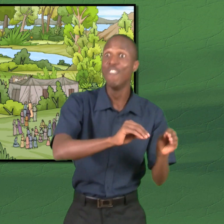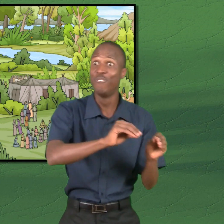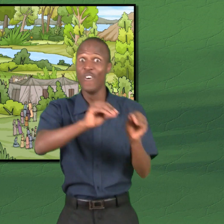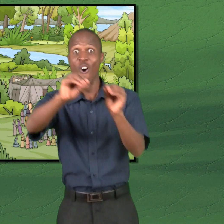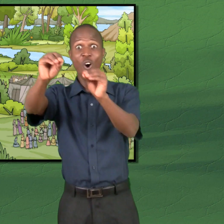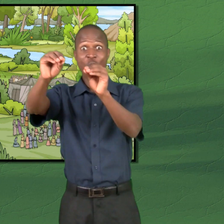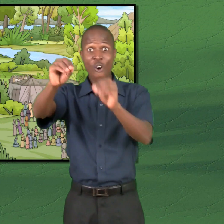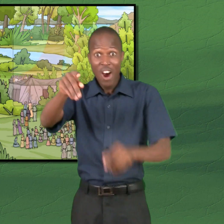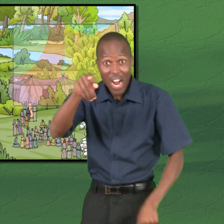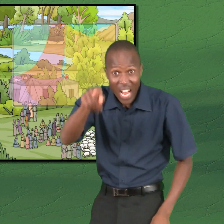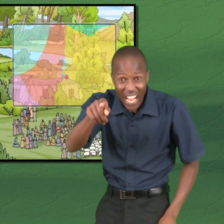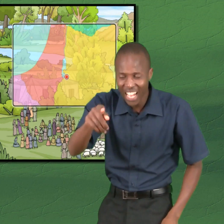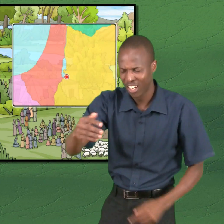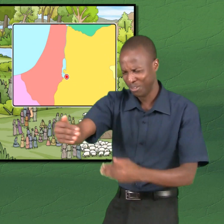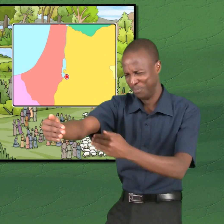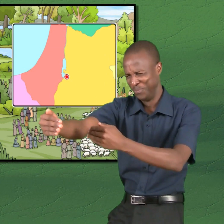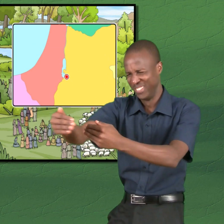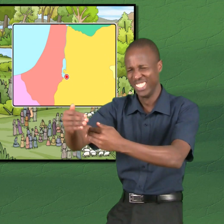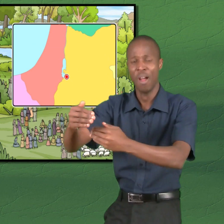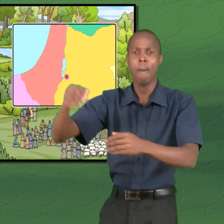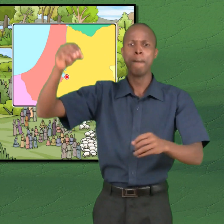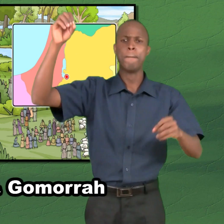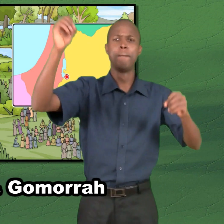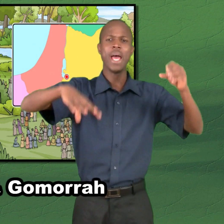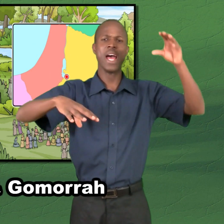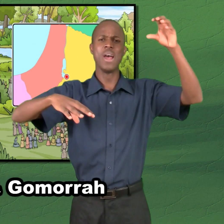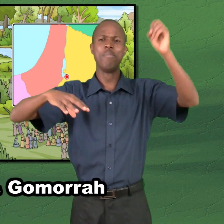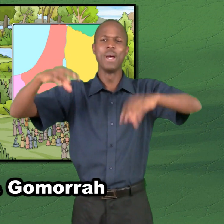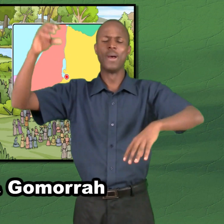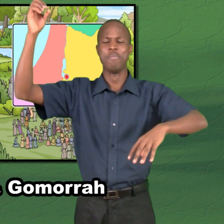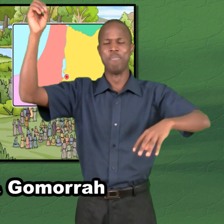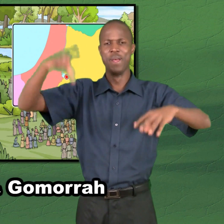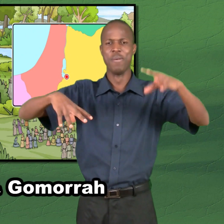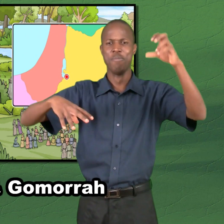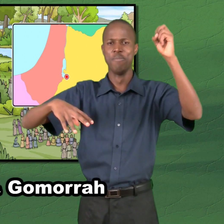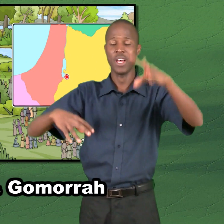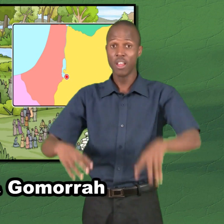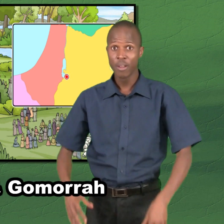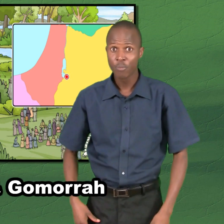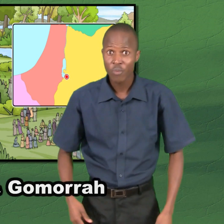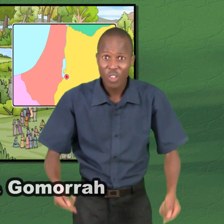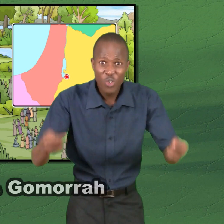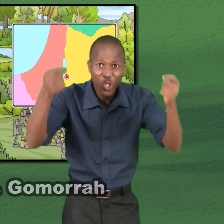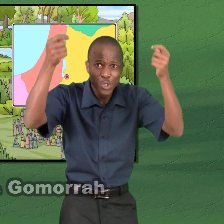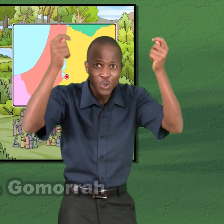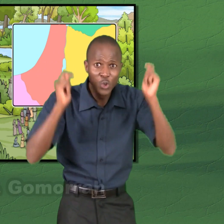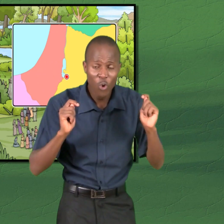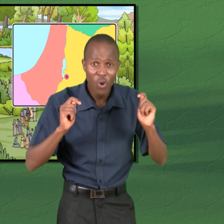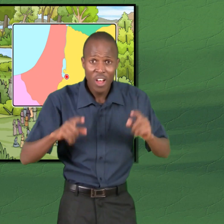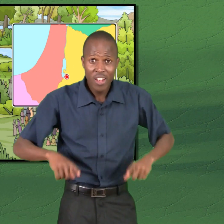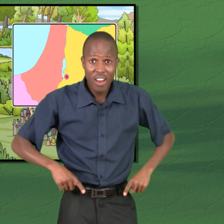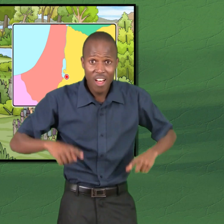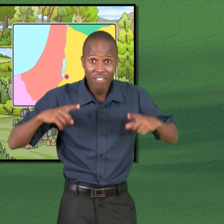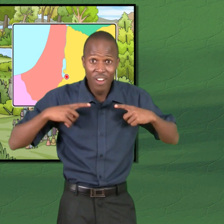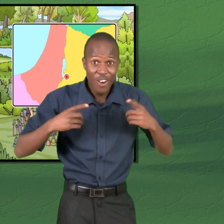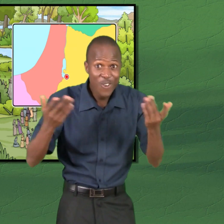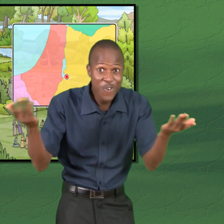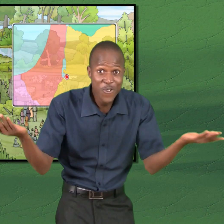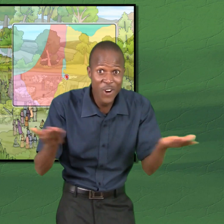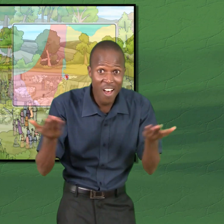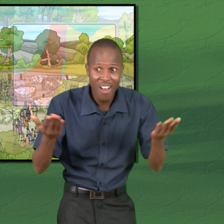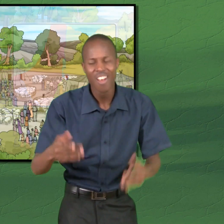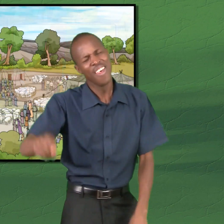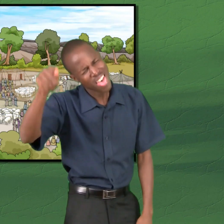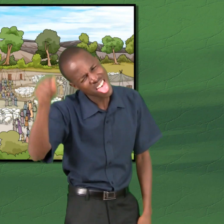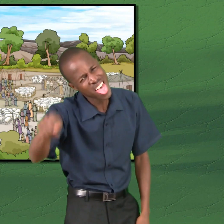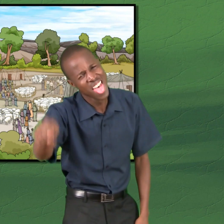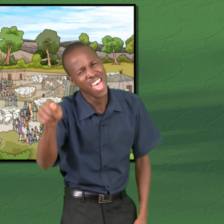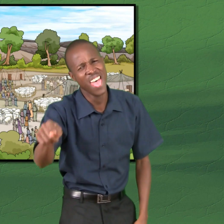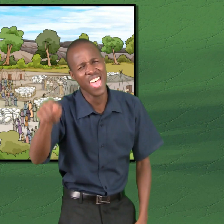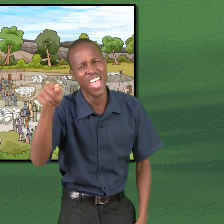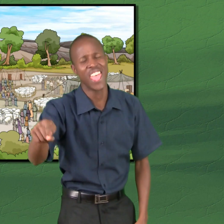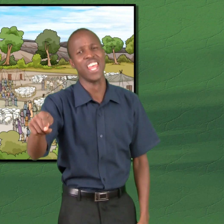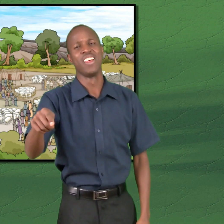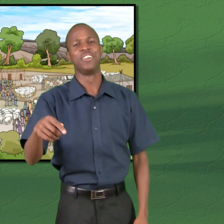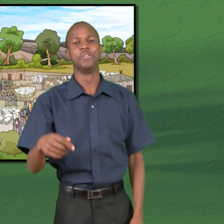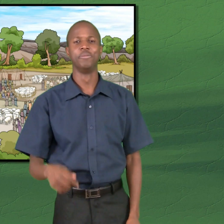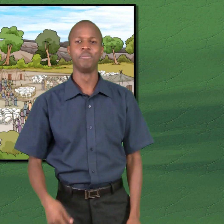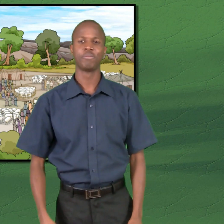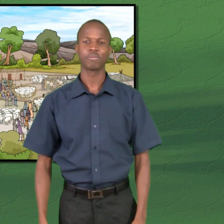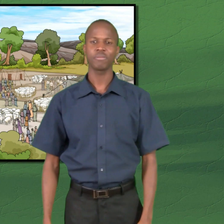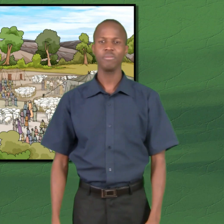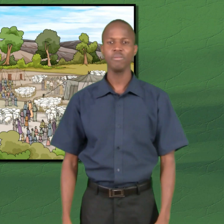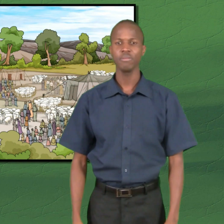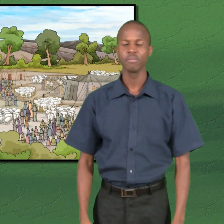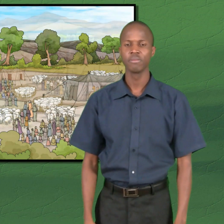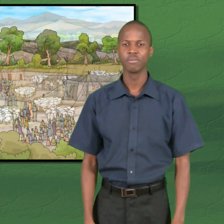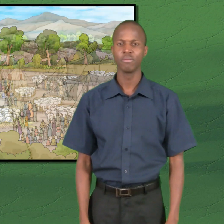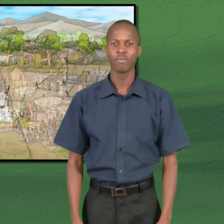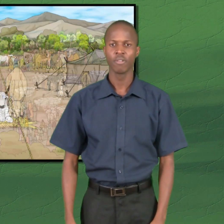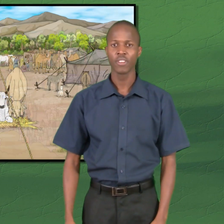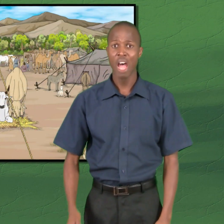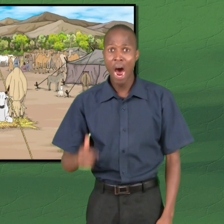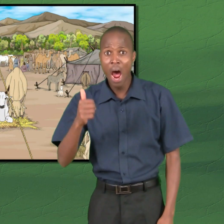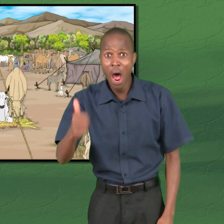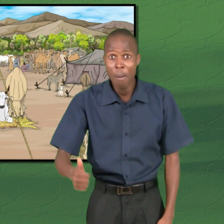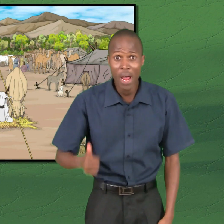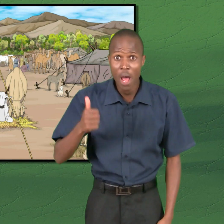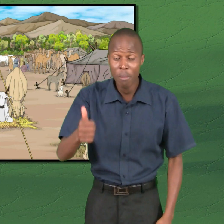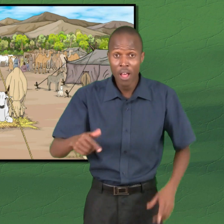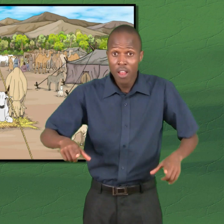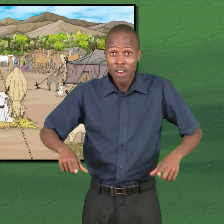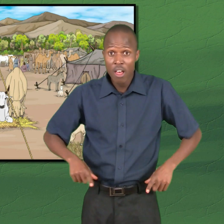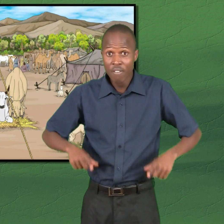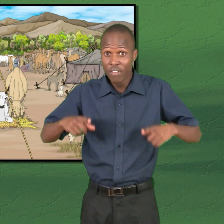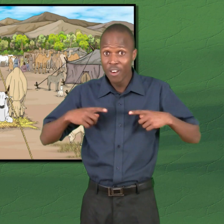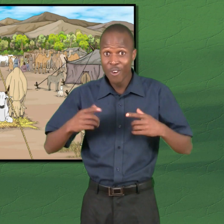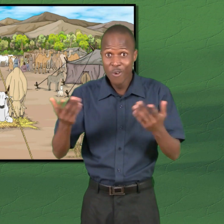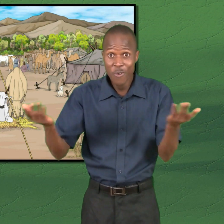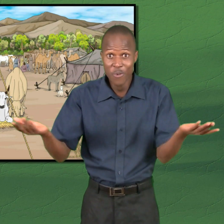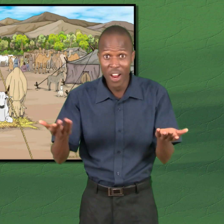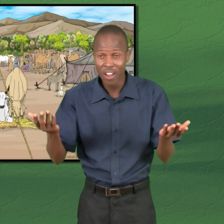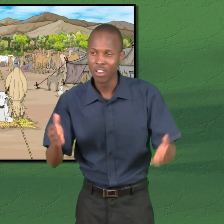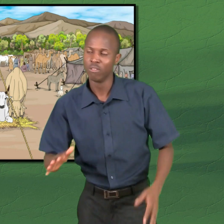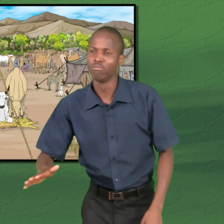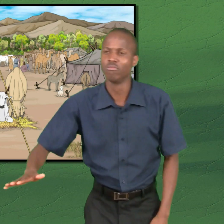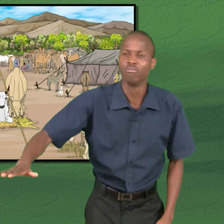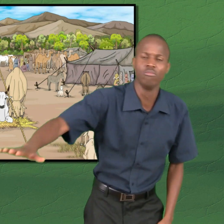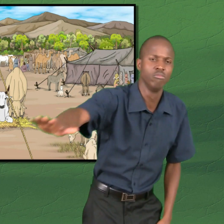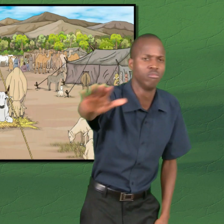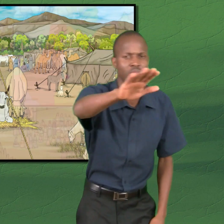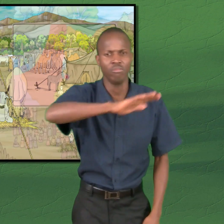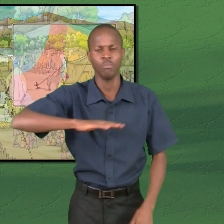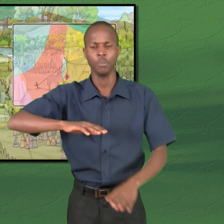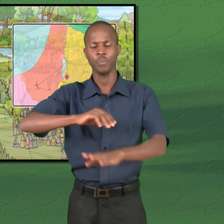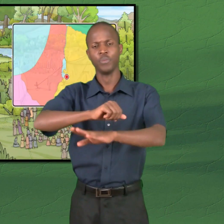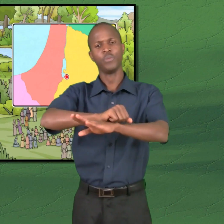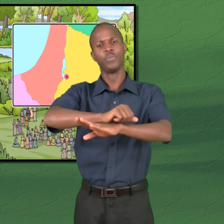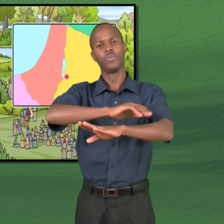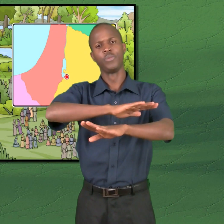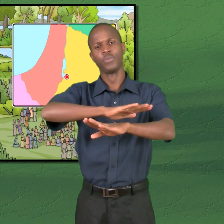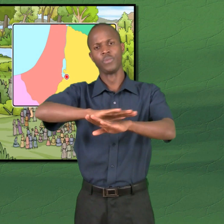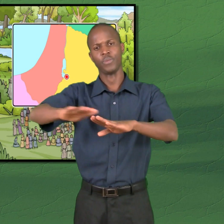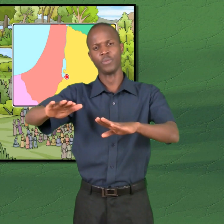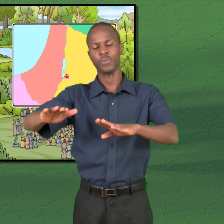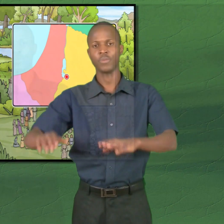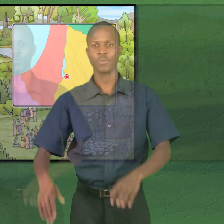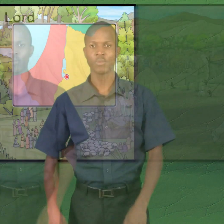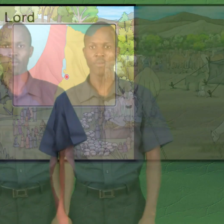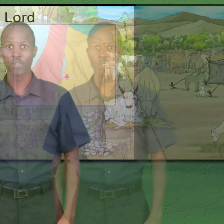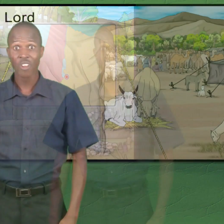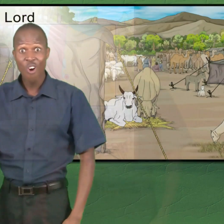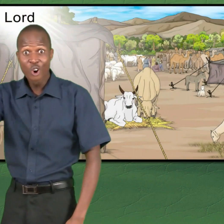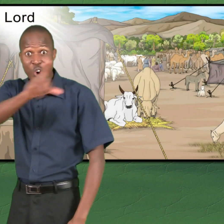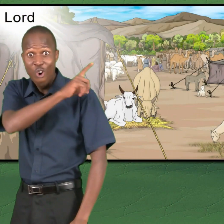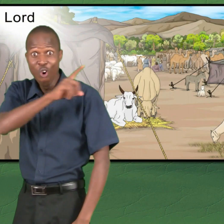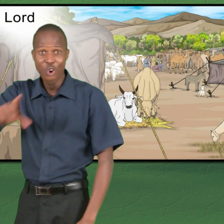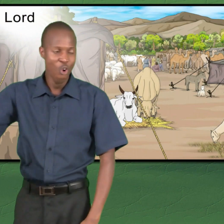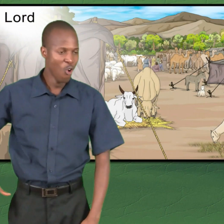But the men of Sodom were wicked, sinning greatly against the LORD.